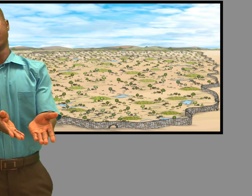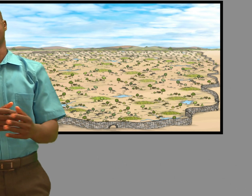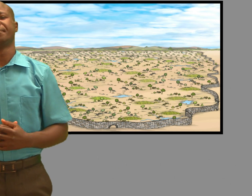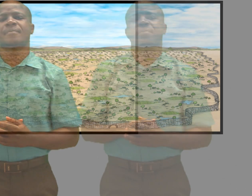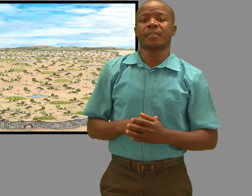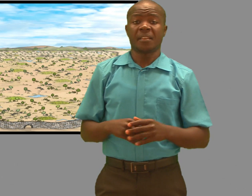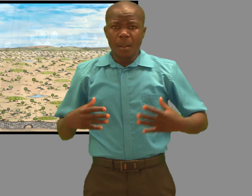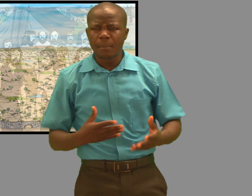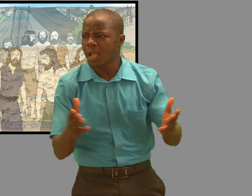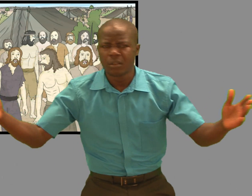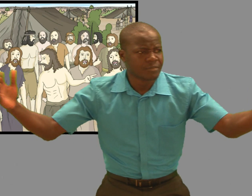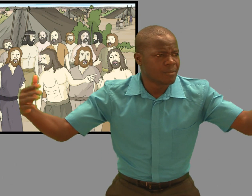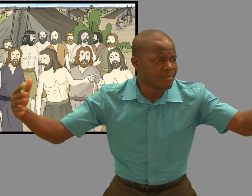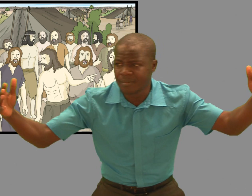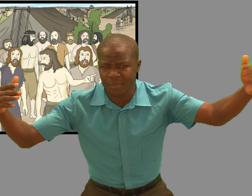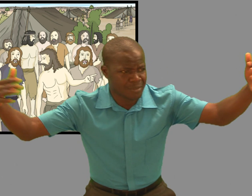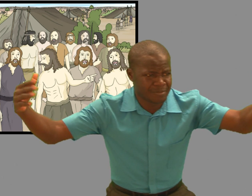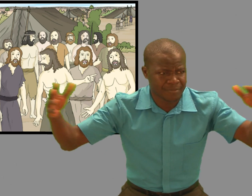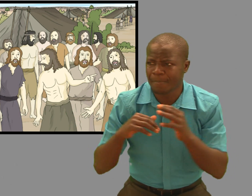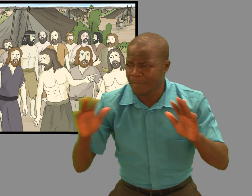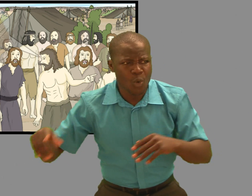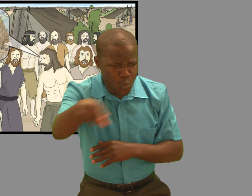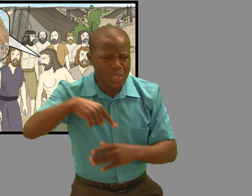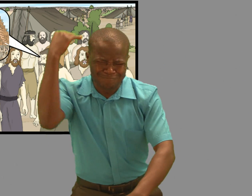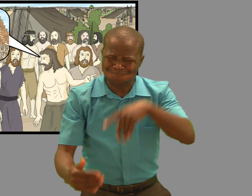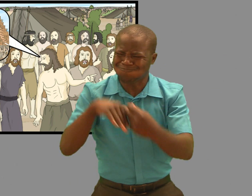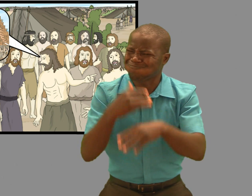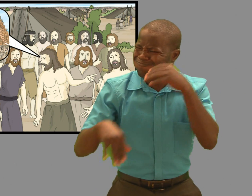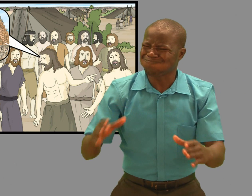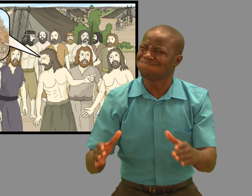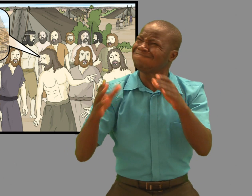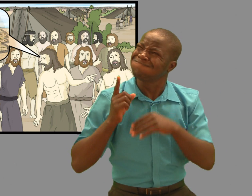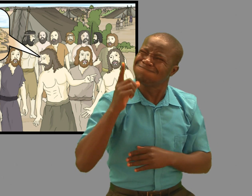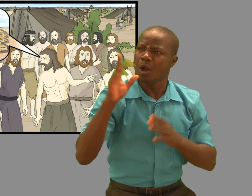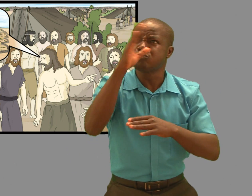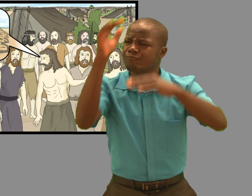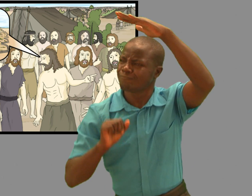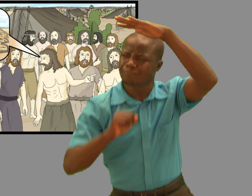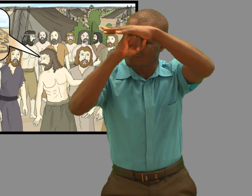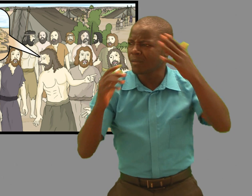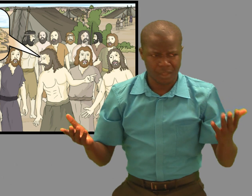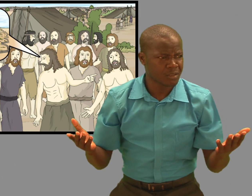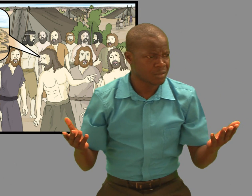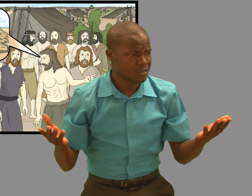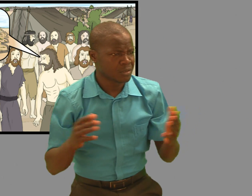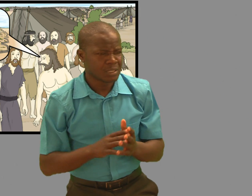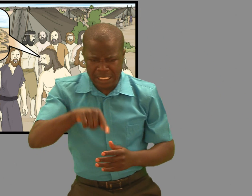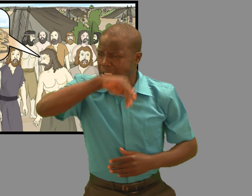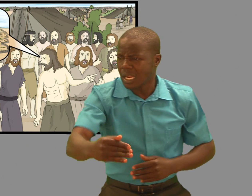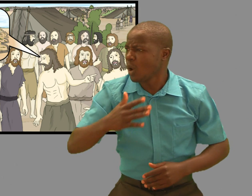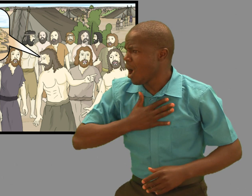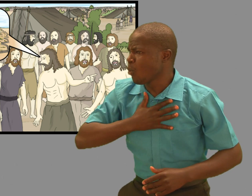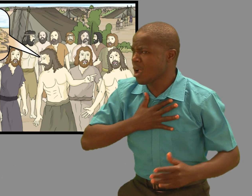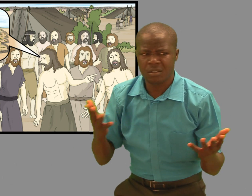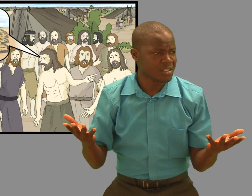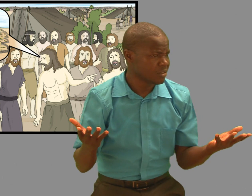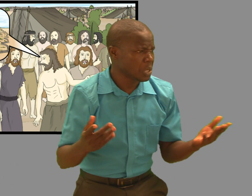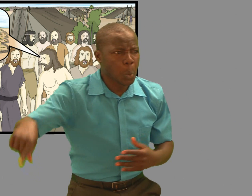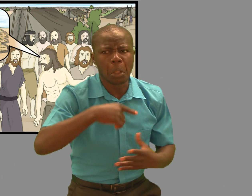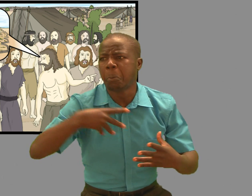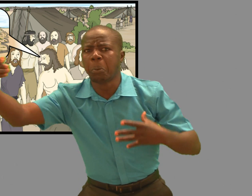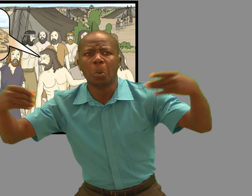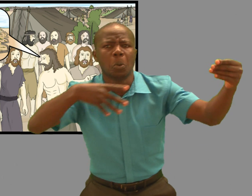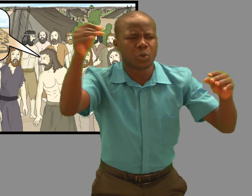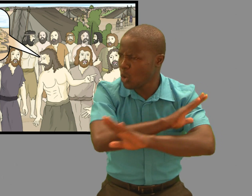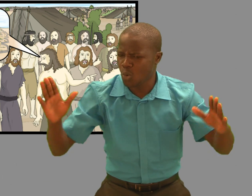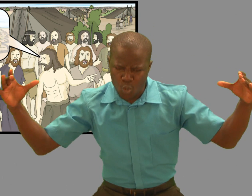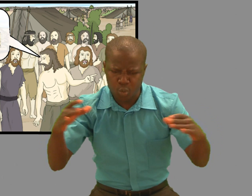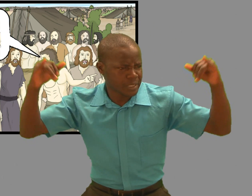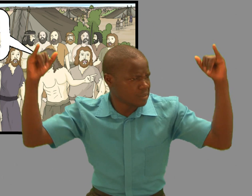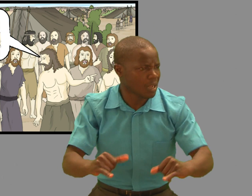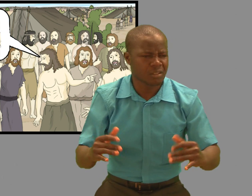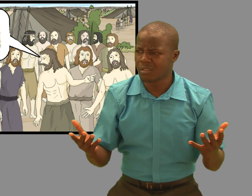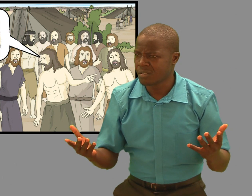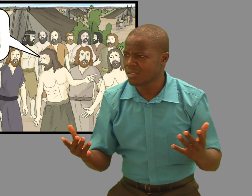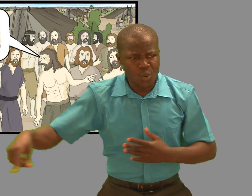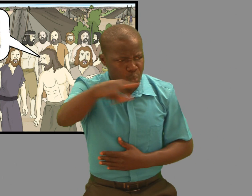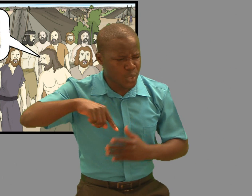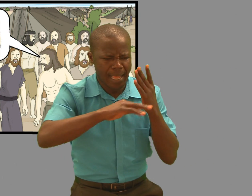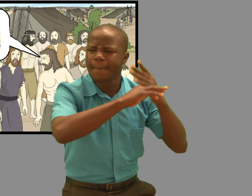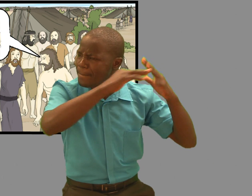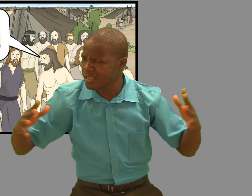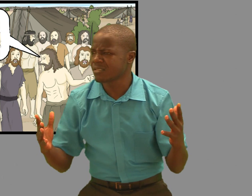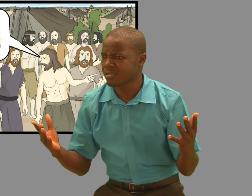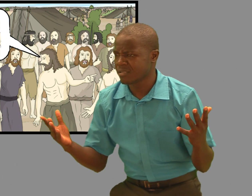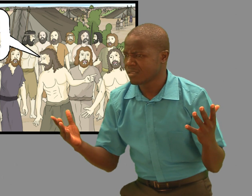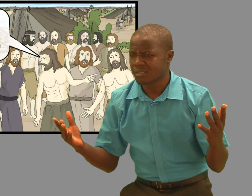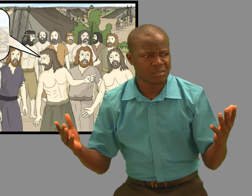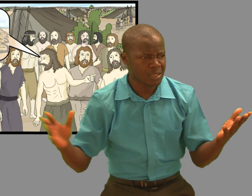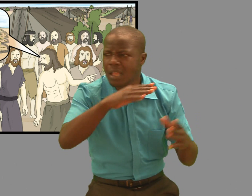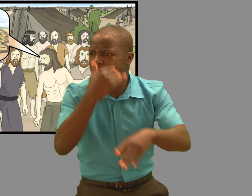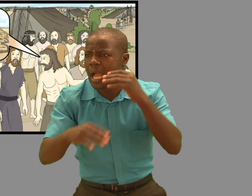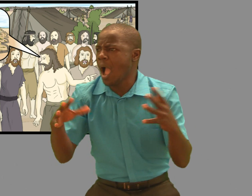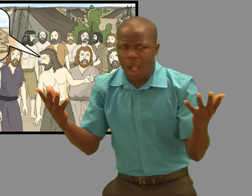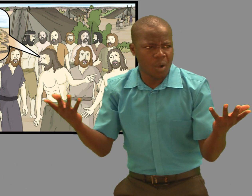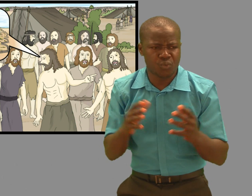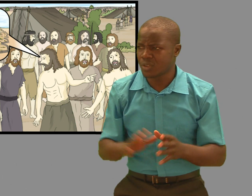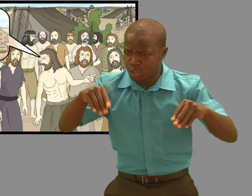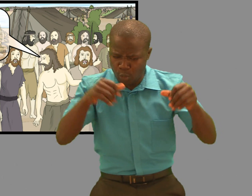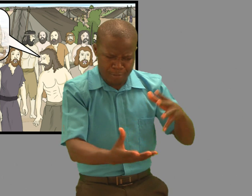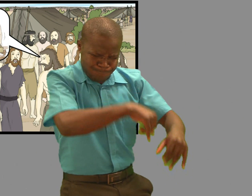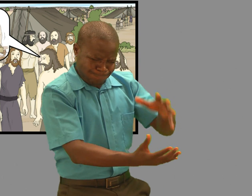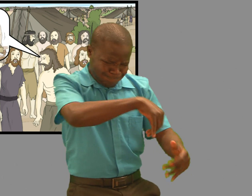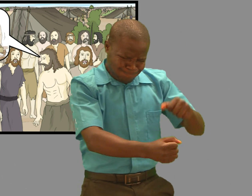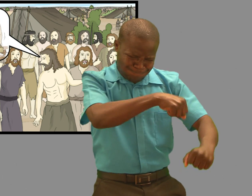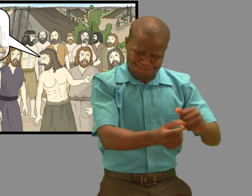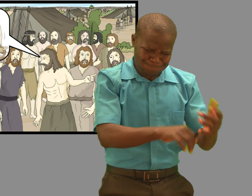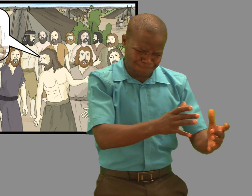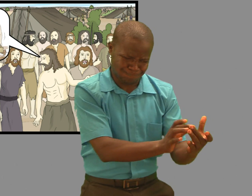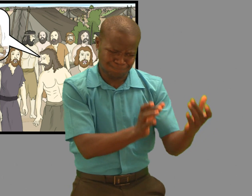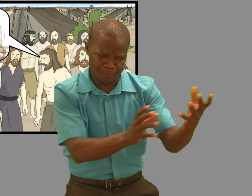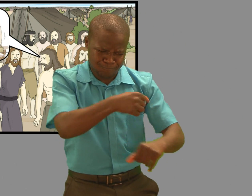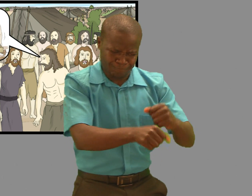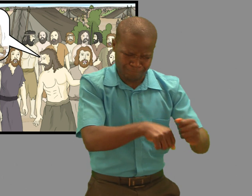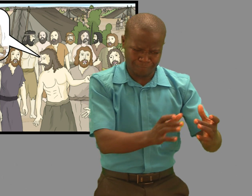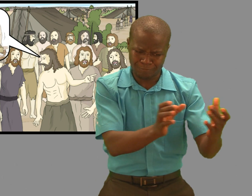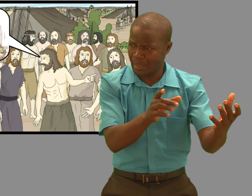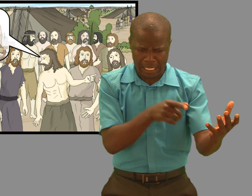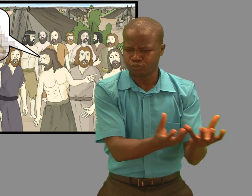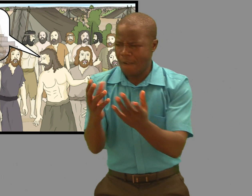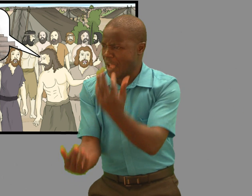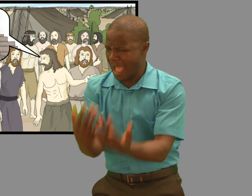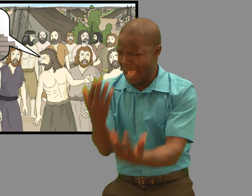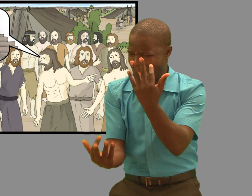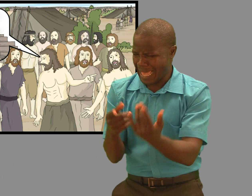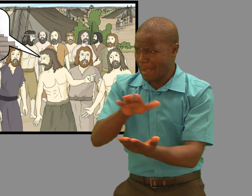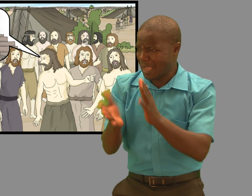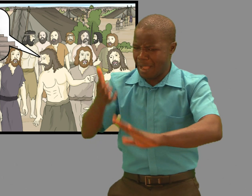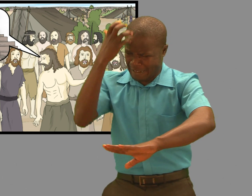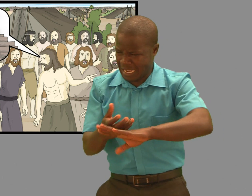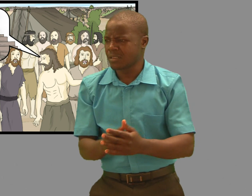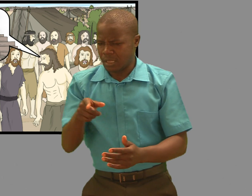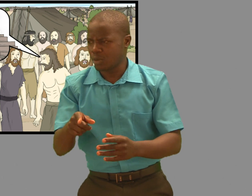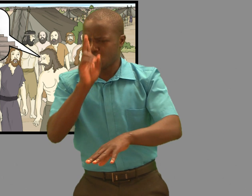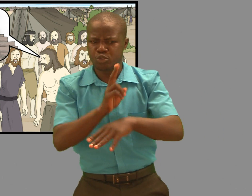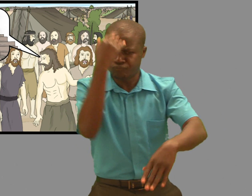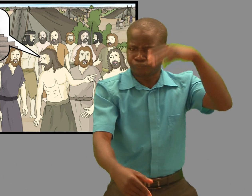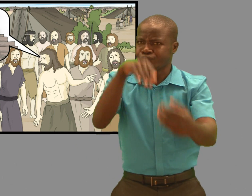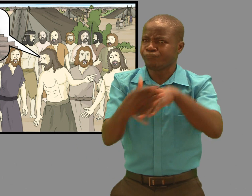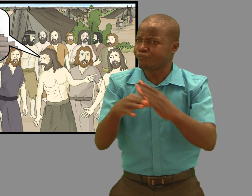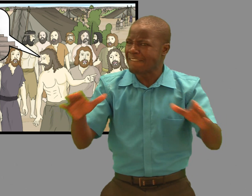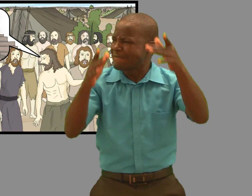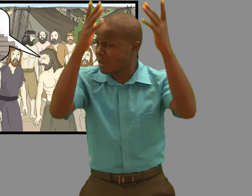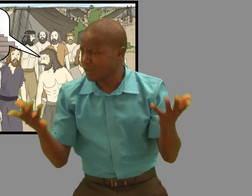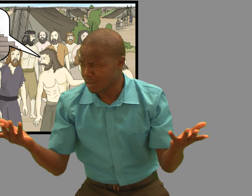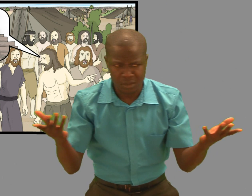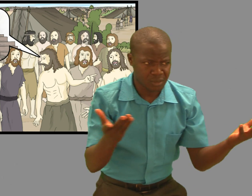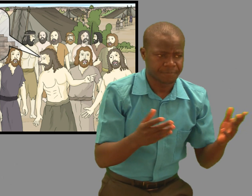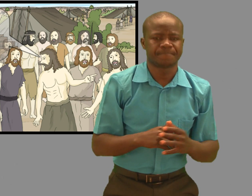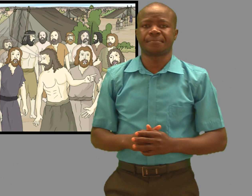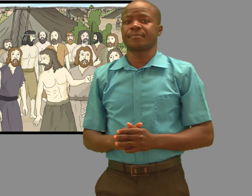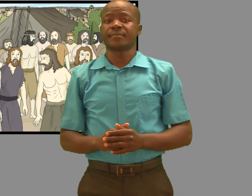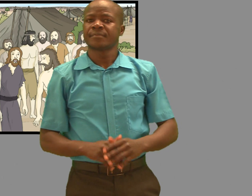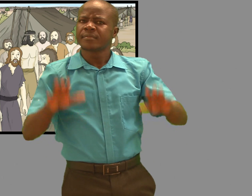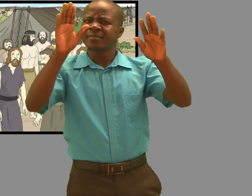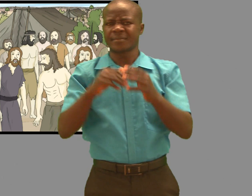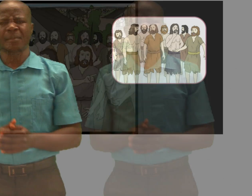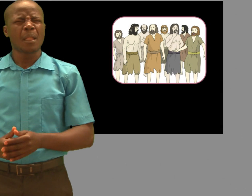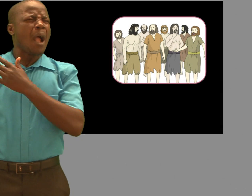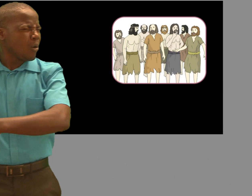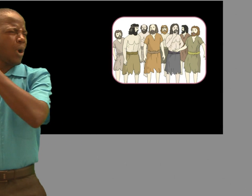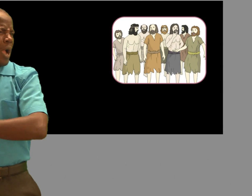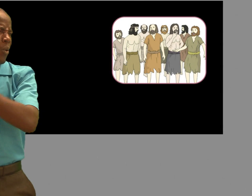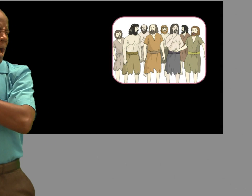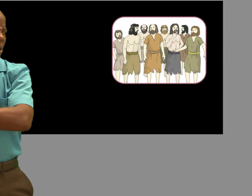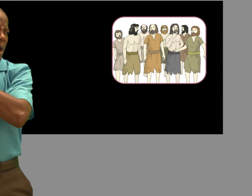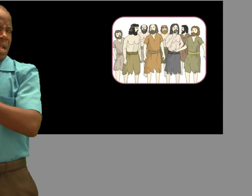And they said to one another, “Come, let us make bricks and bake them thoroughly.”